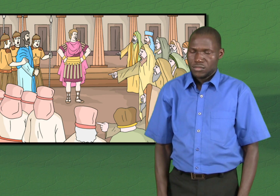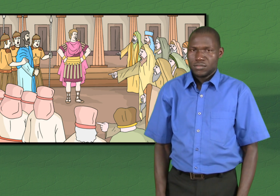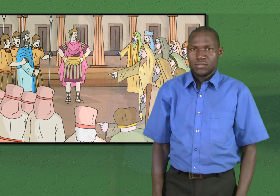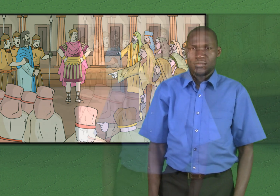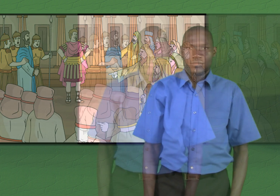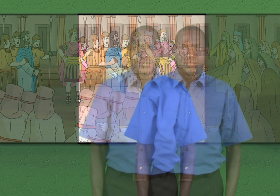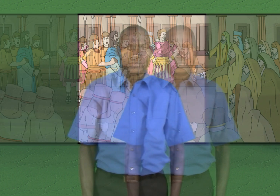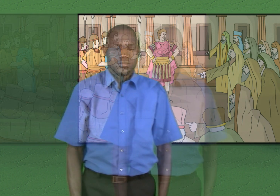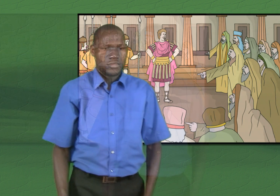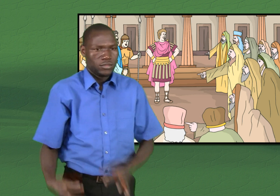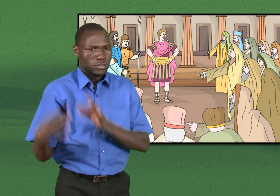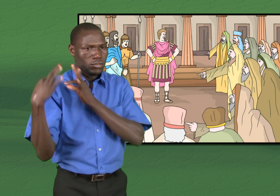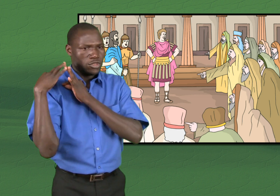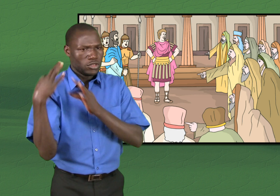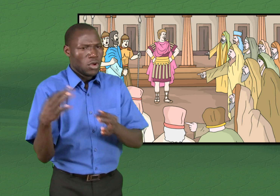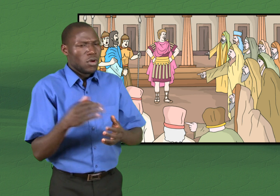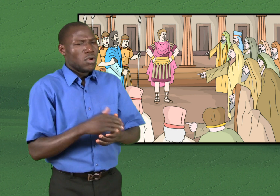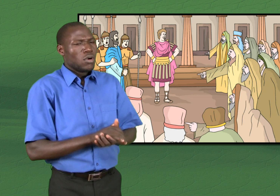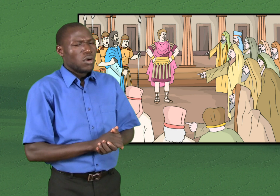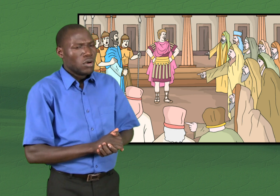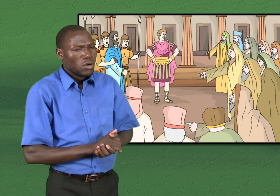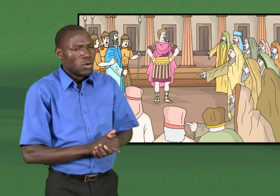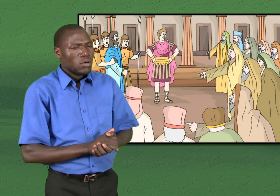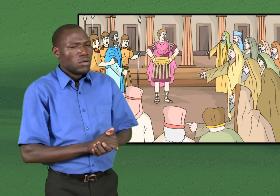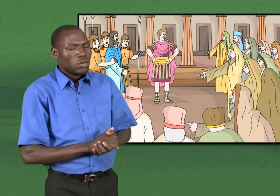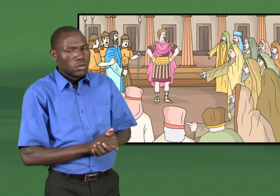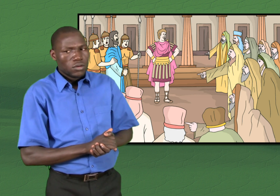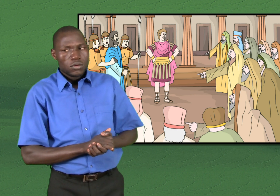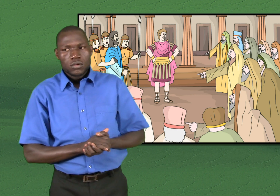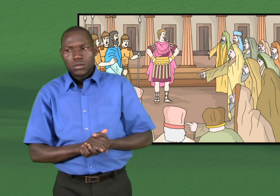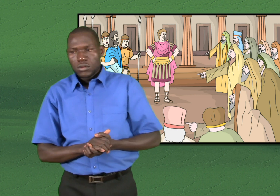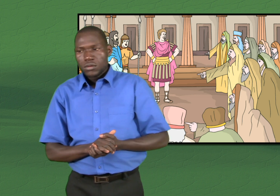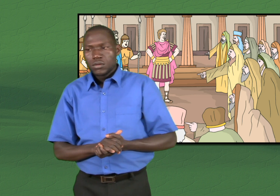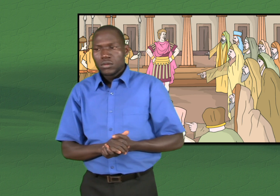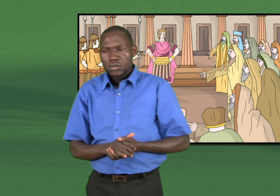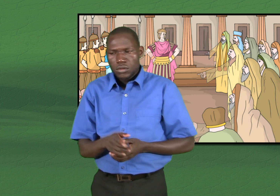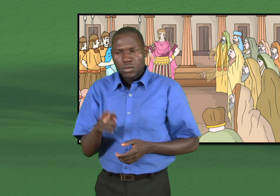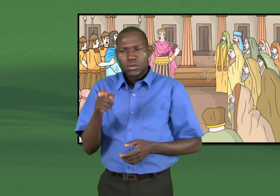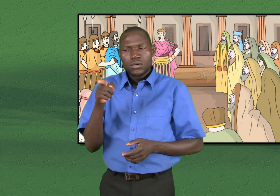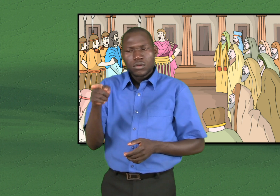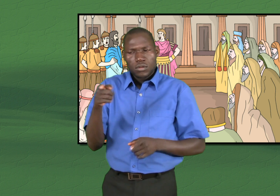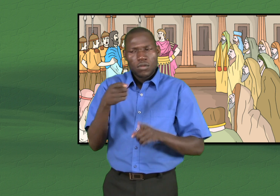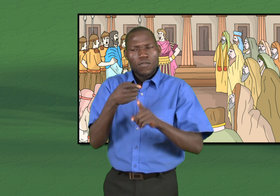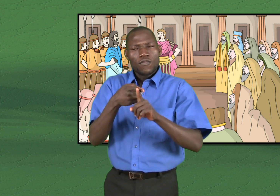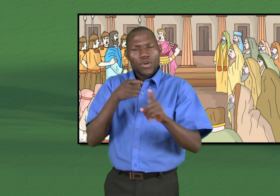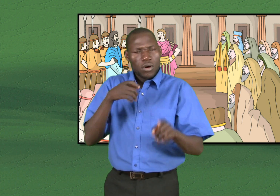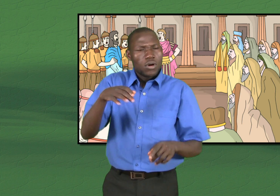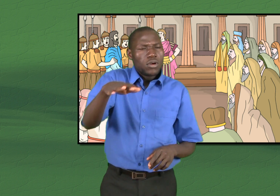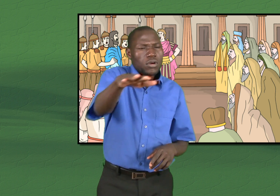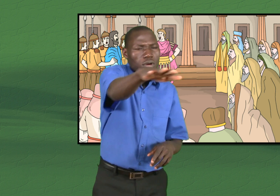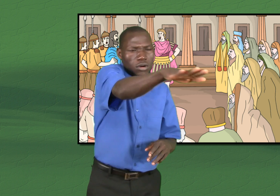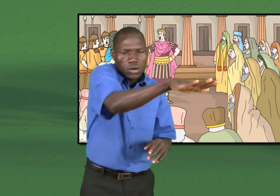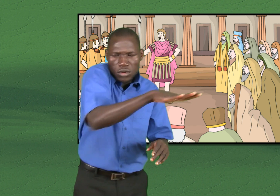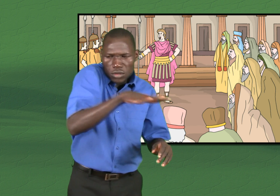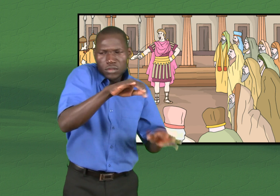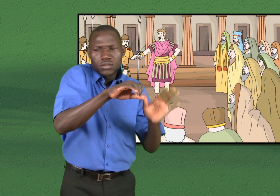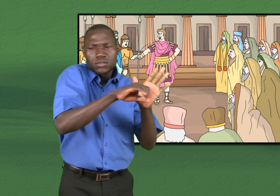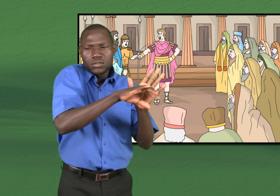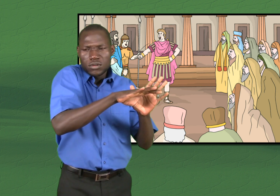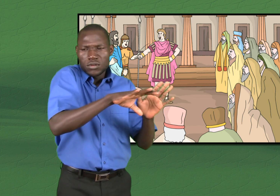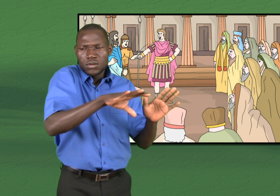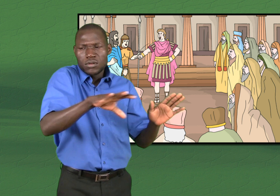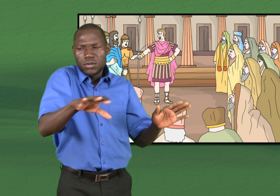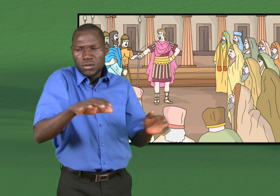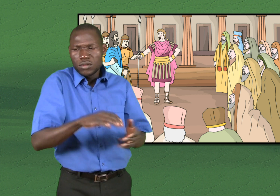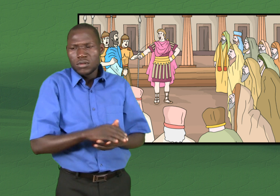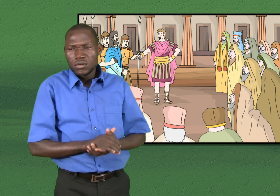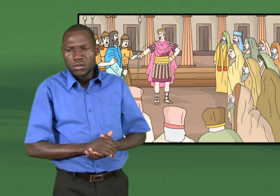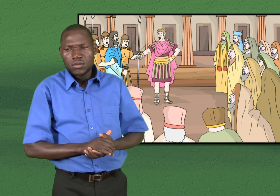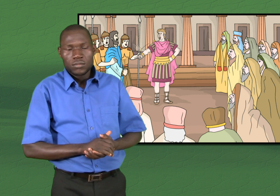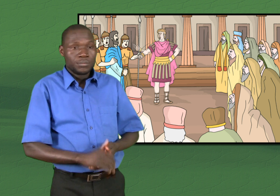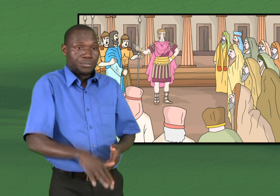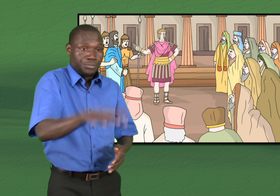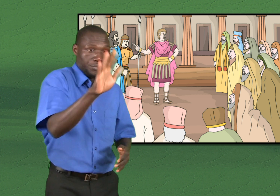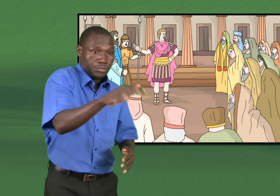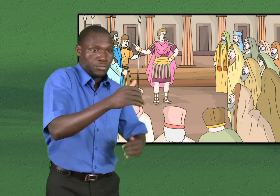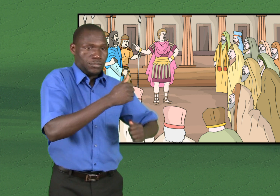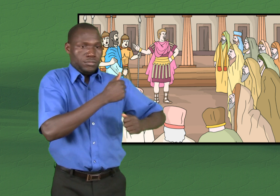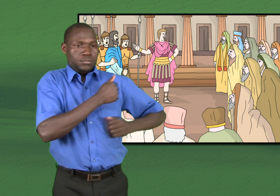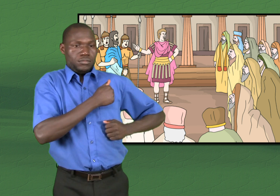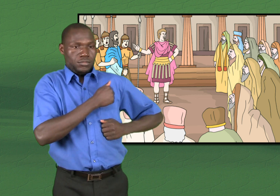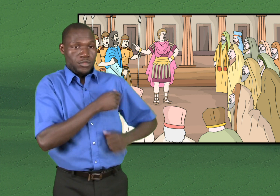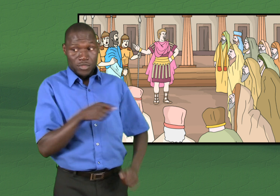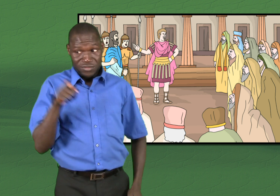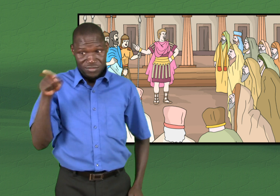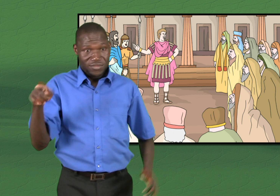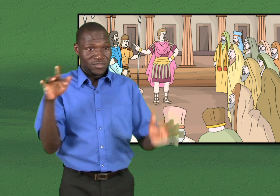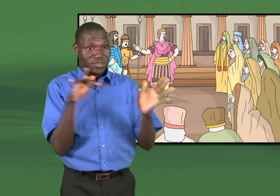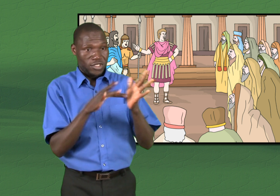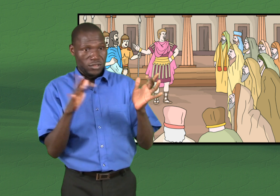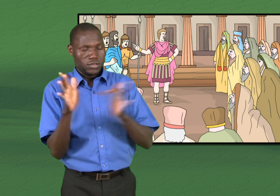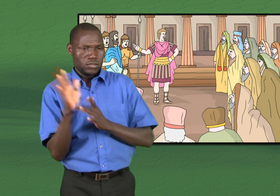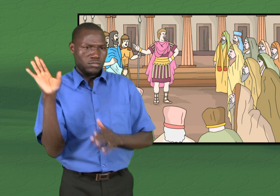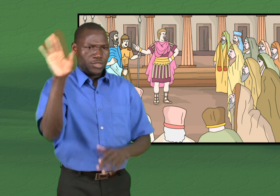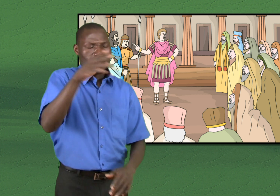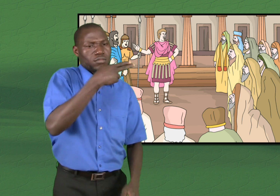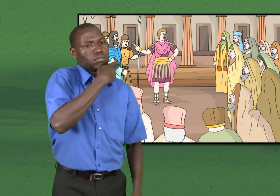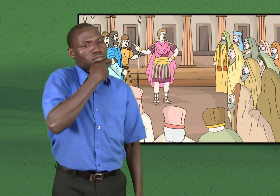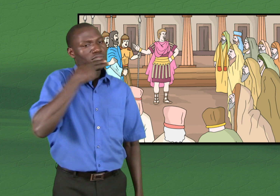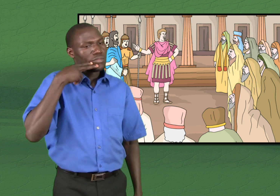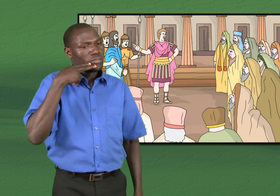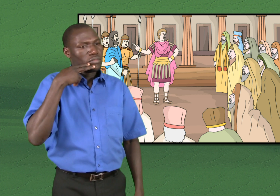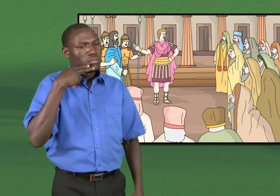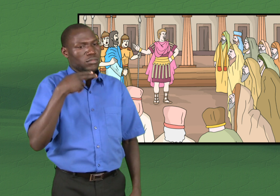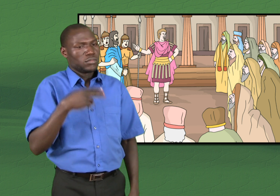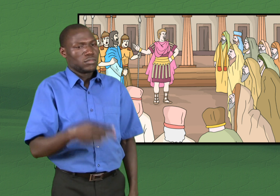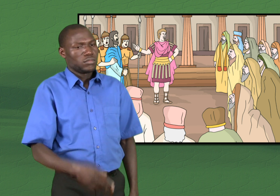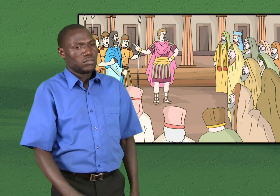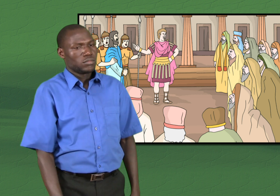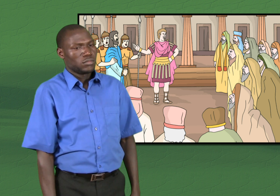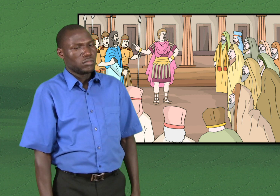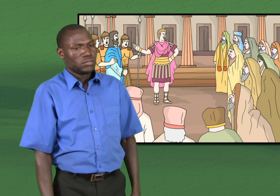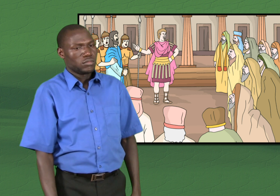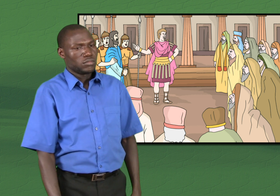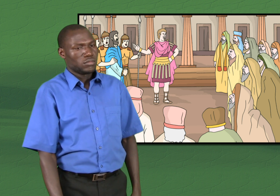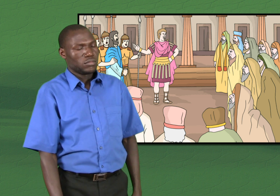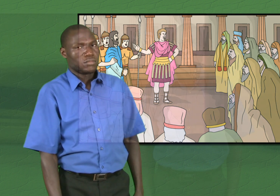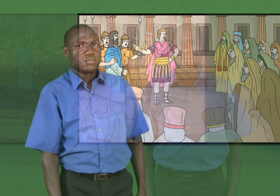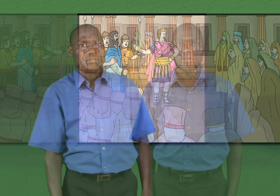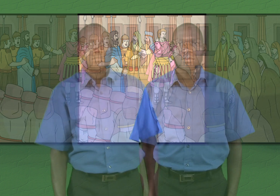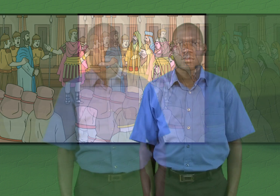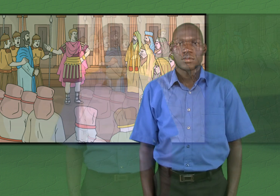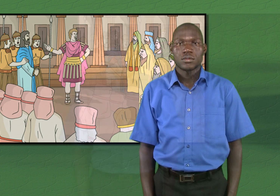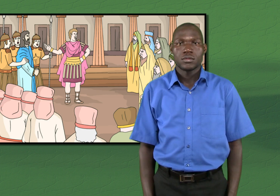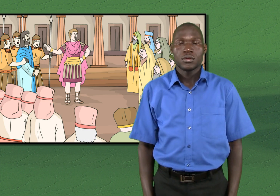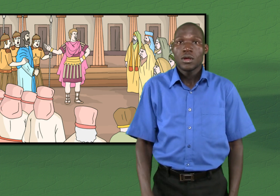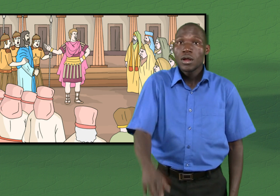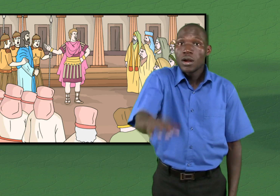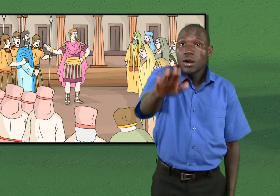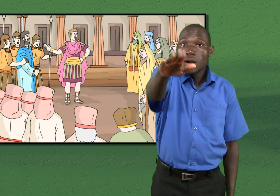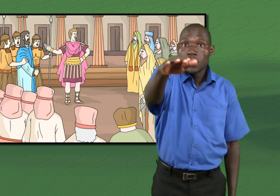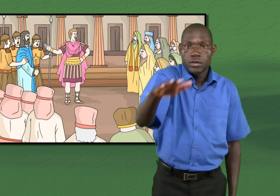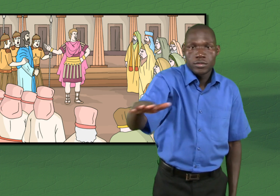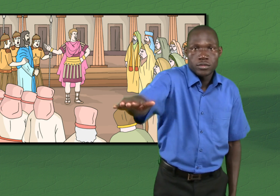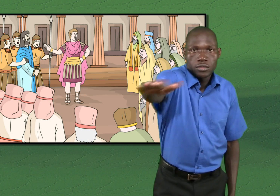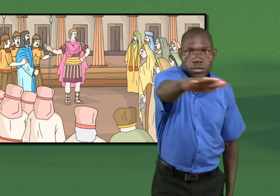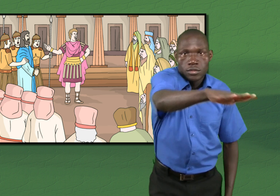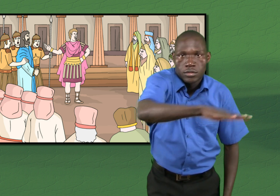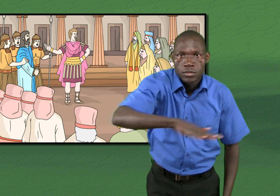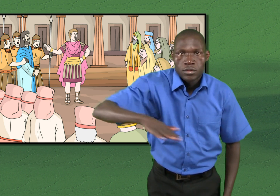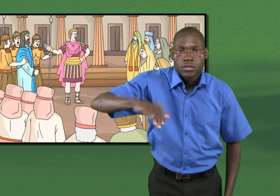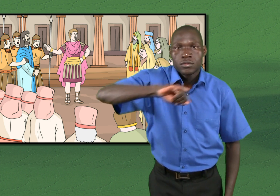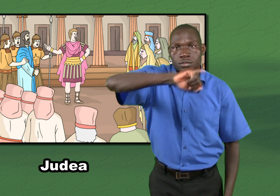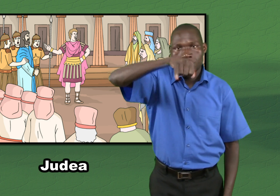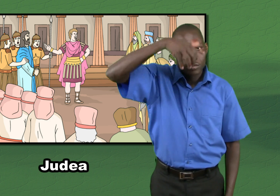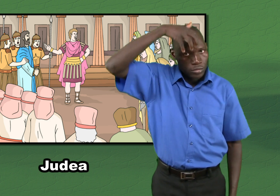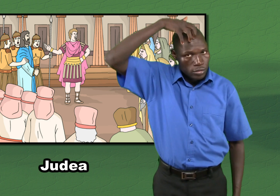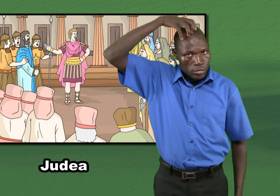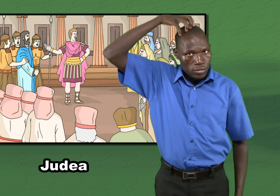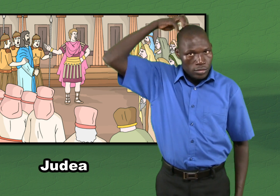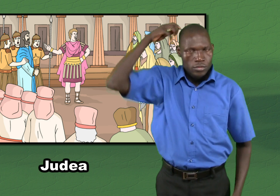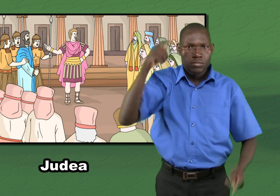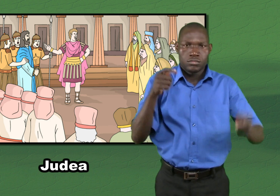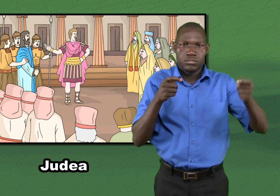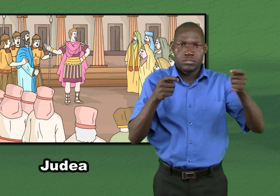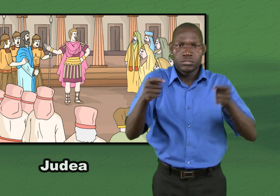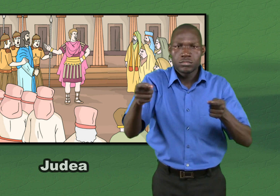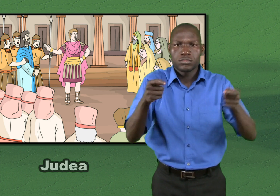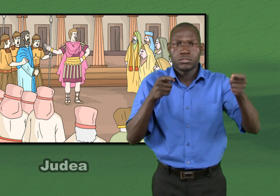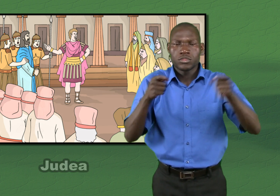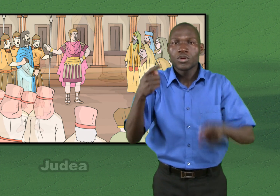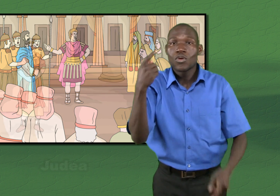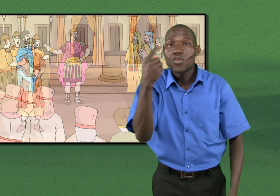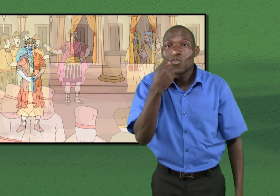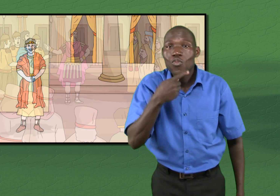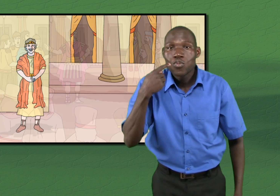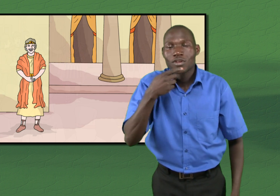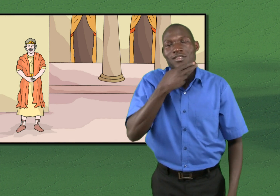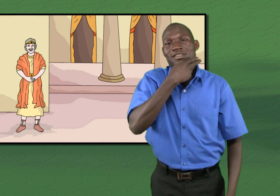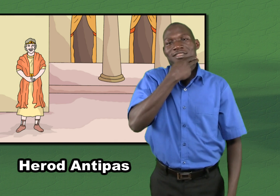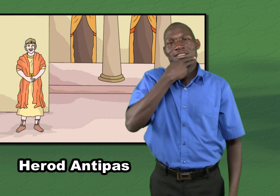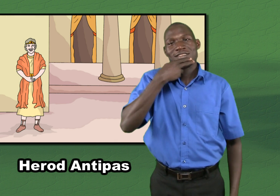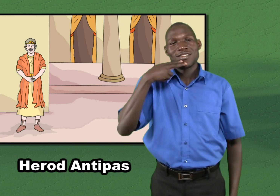When Pilate heard this, he asked if the man was a Galilean.